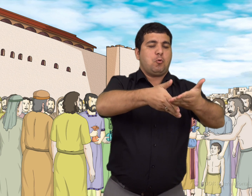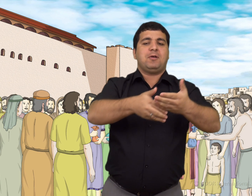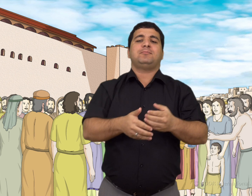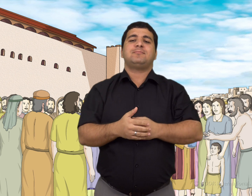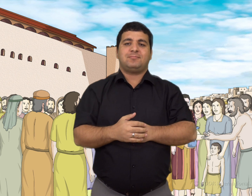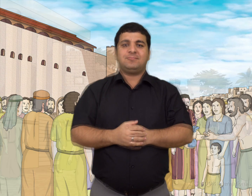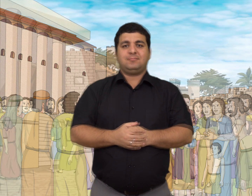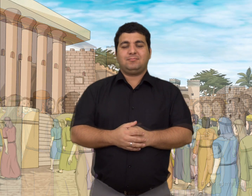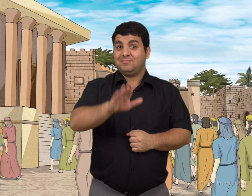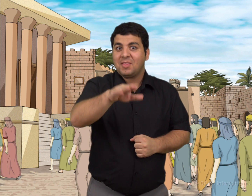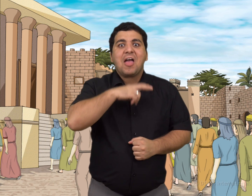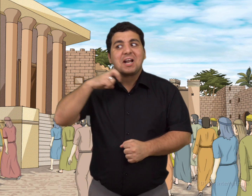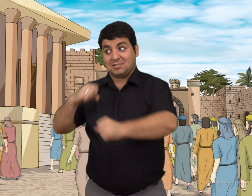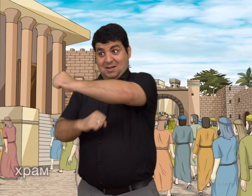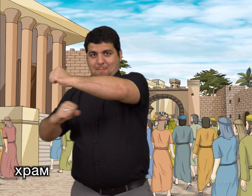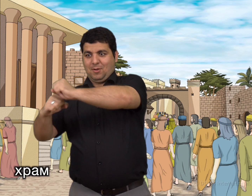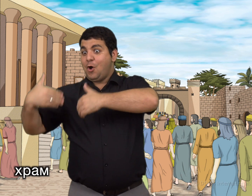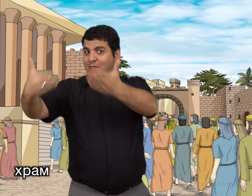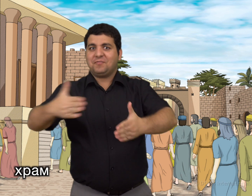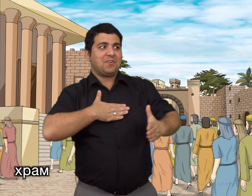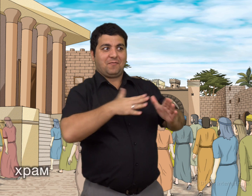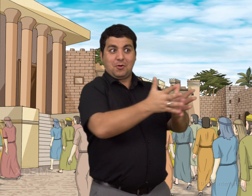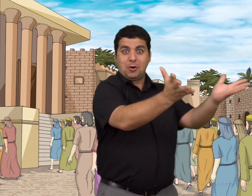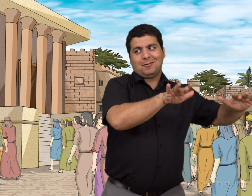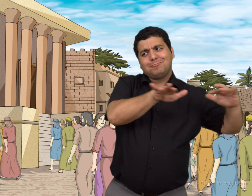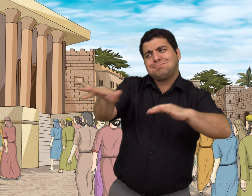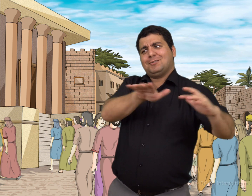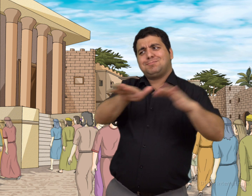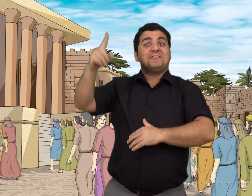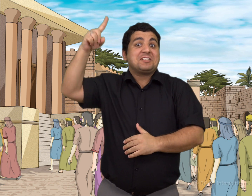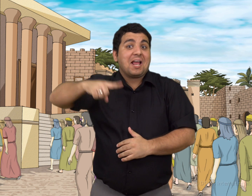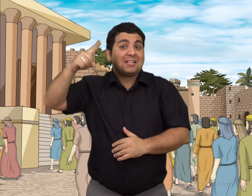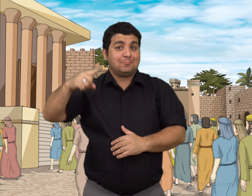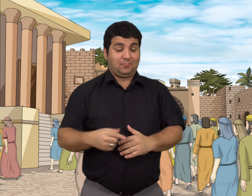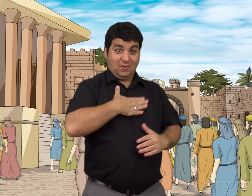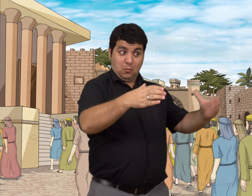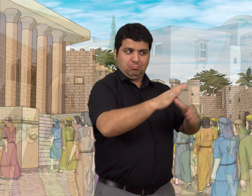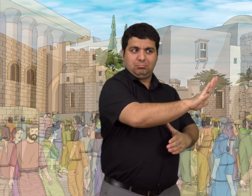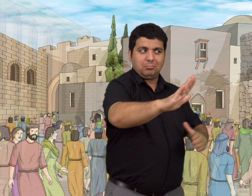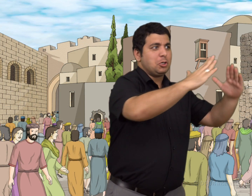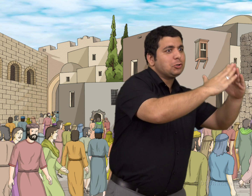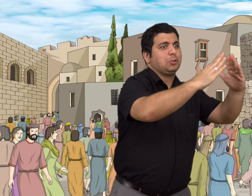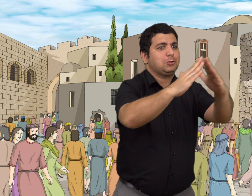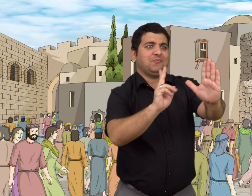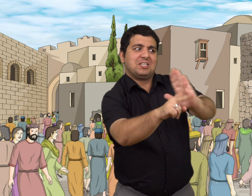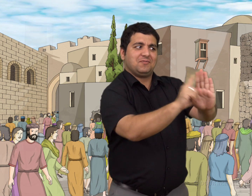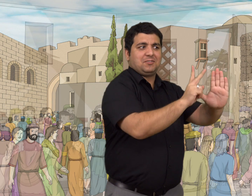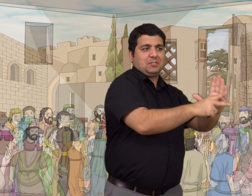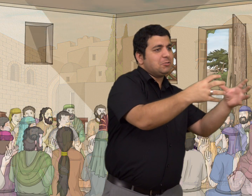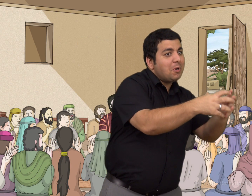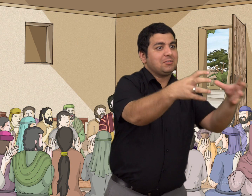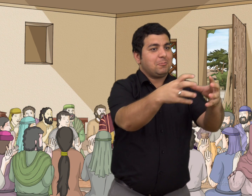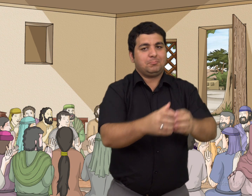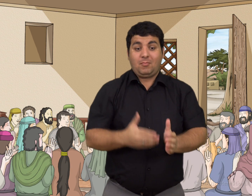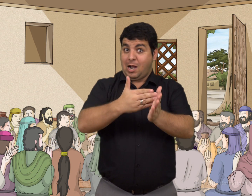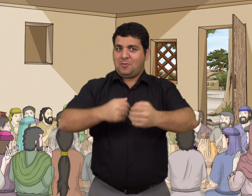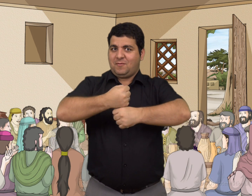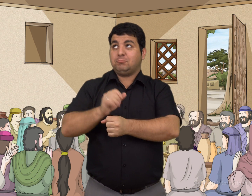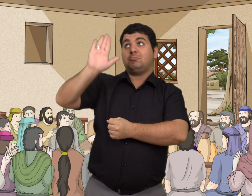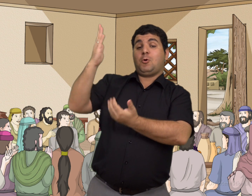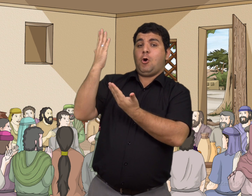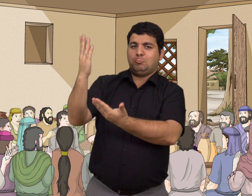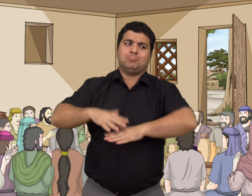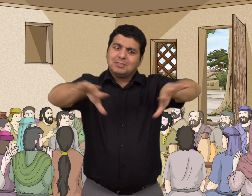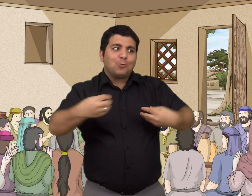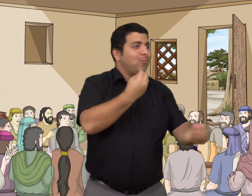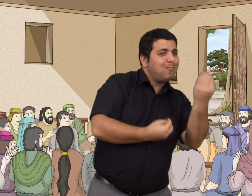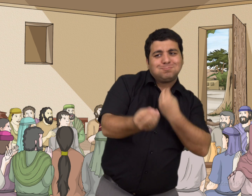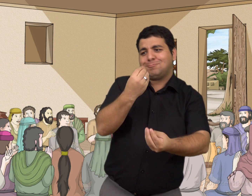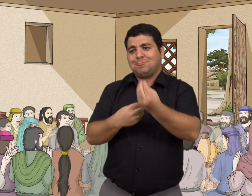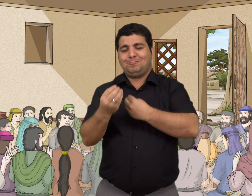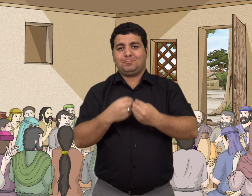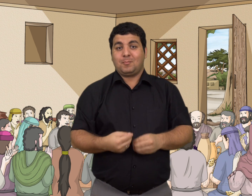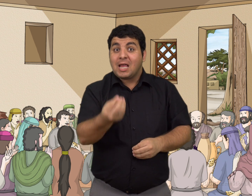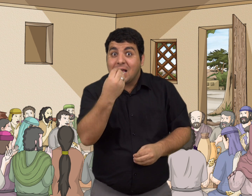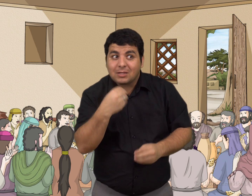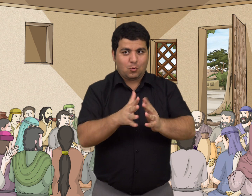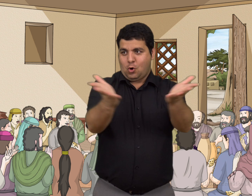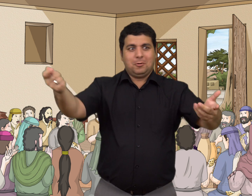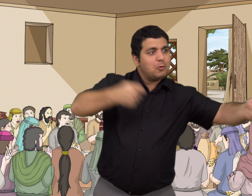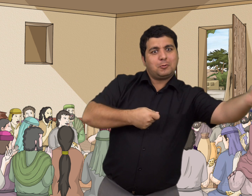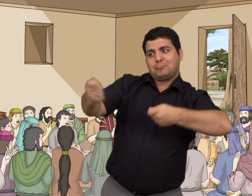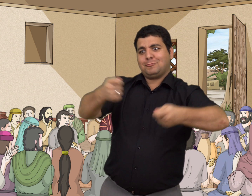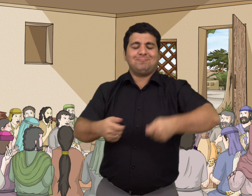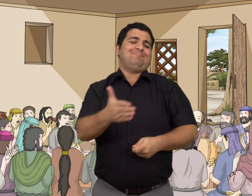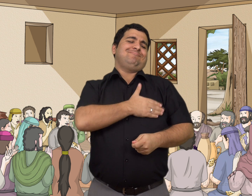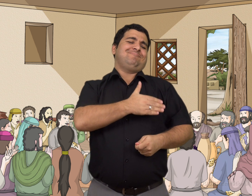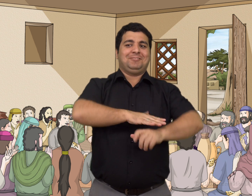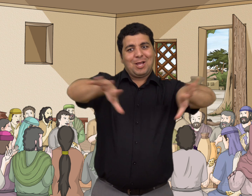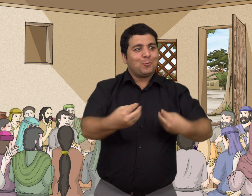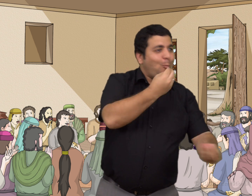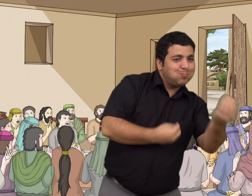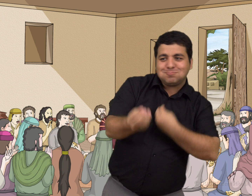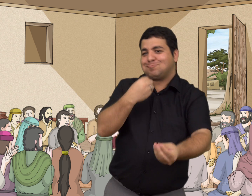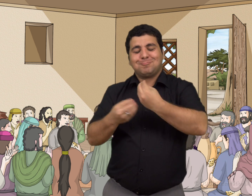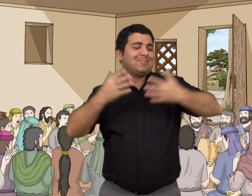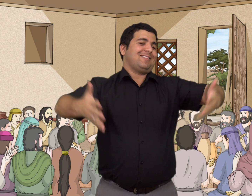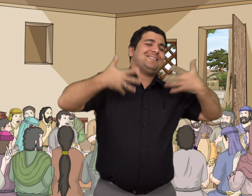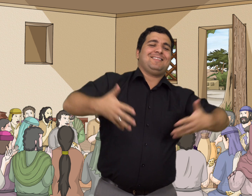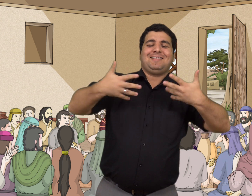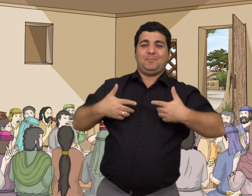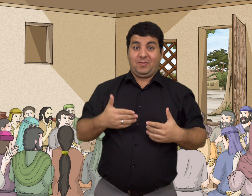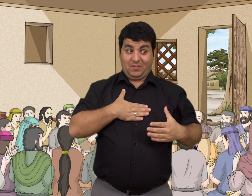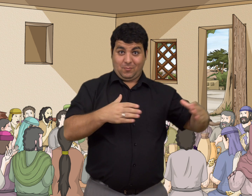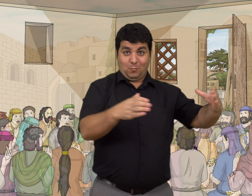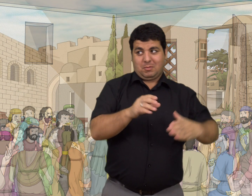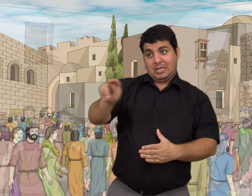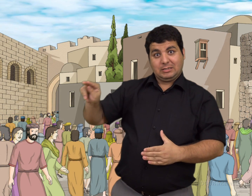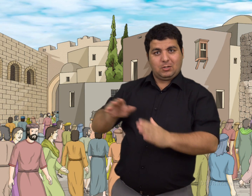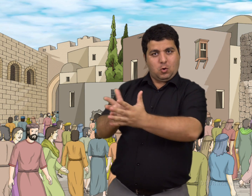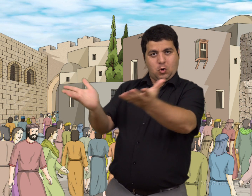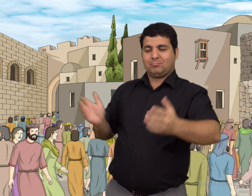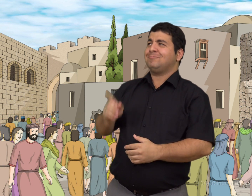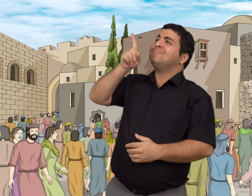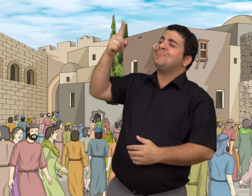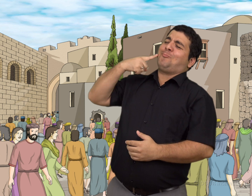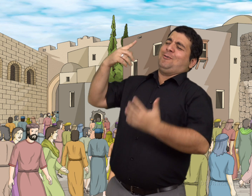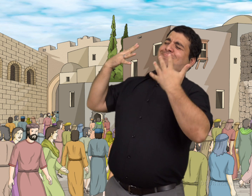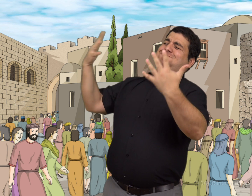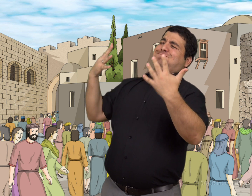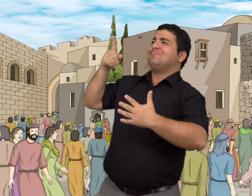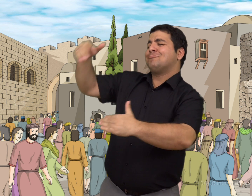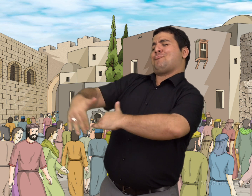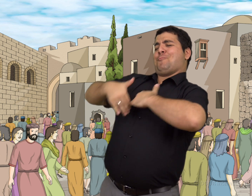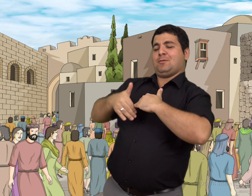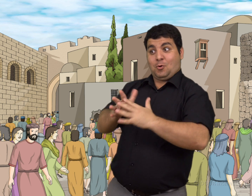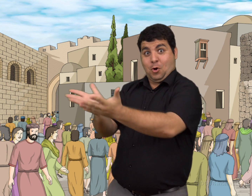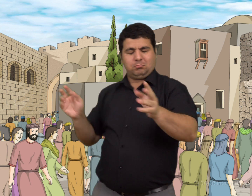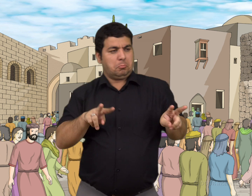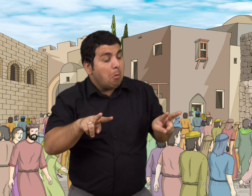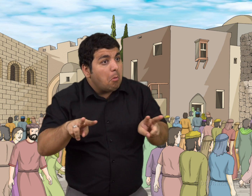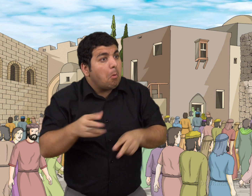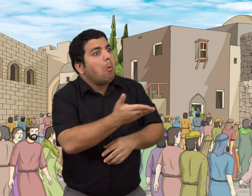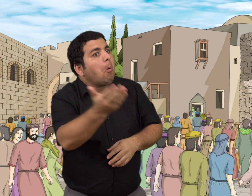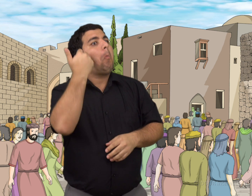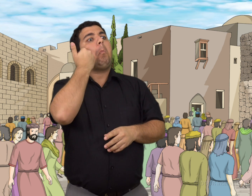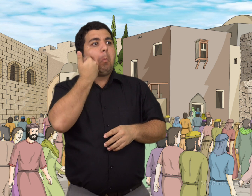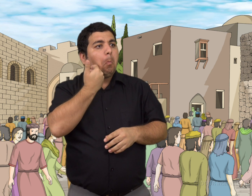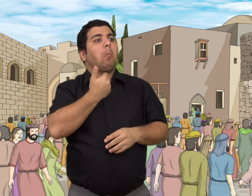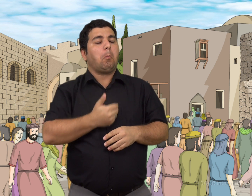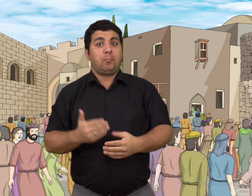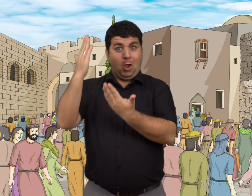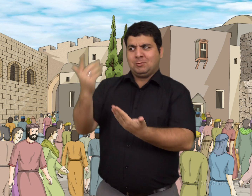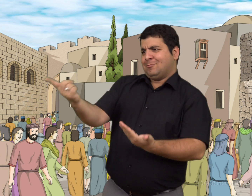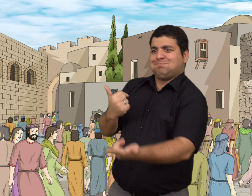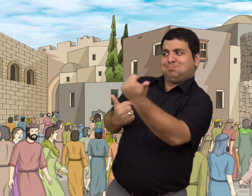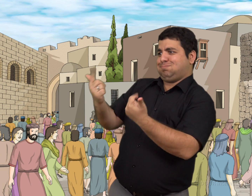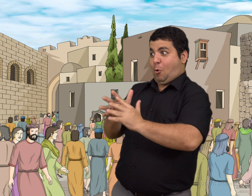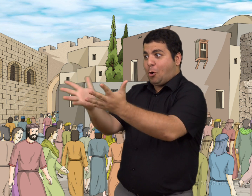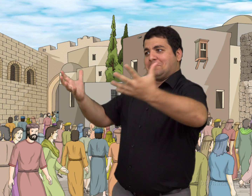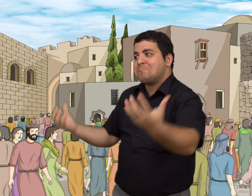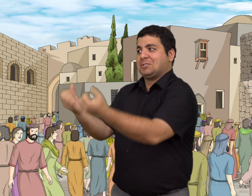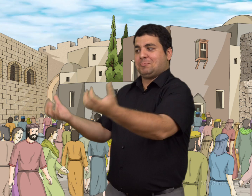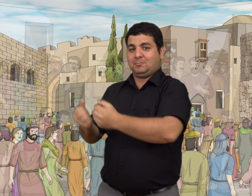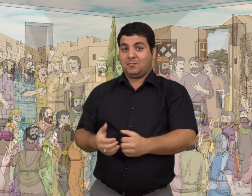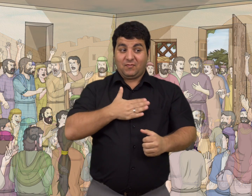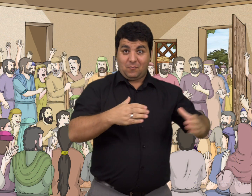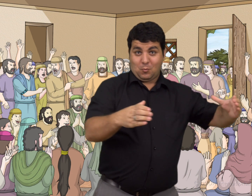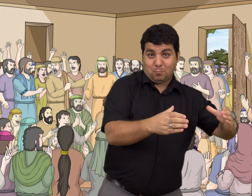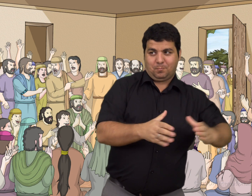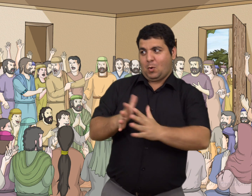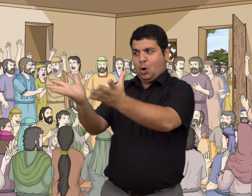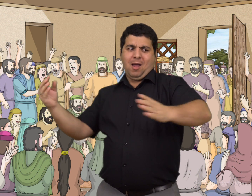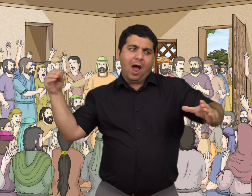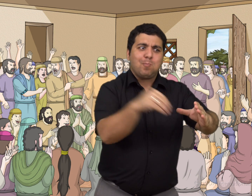With one accord they continued to meet daily in the temple courts and to break bread from house to house, sharing their meals with gladness and sincerity of heart, praising God and enjoying the favor of all the people.